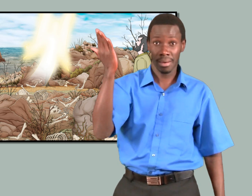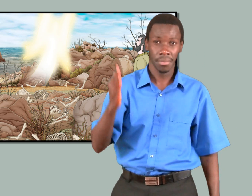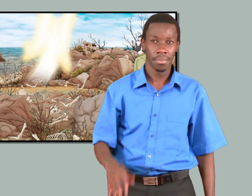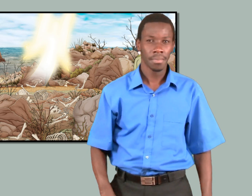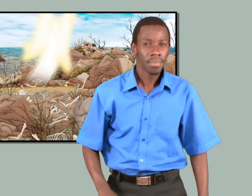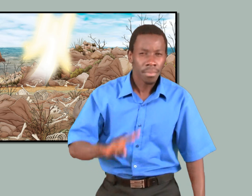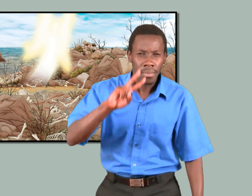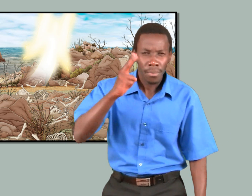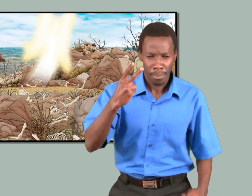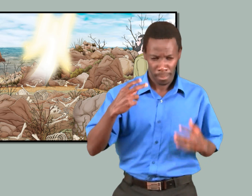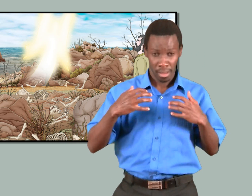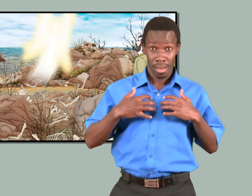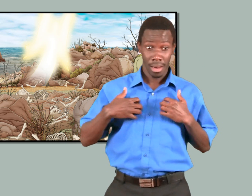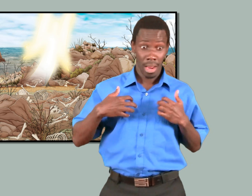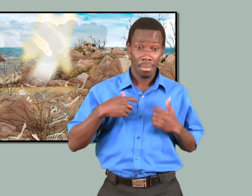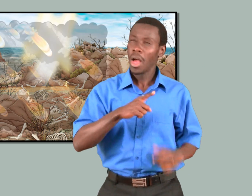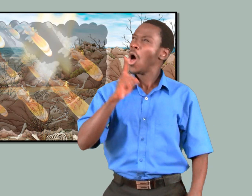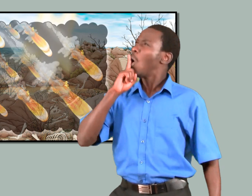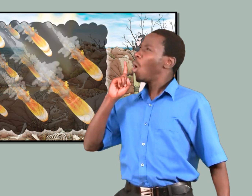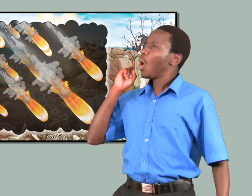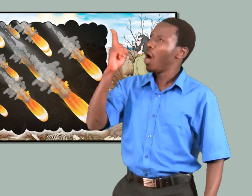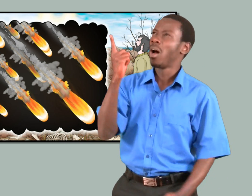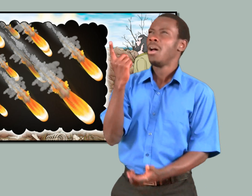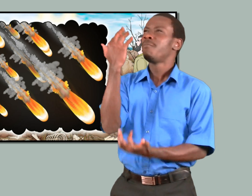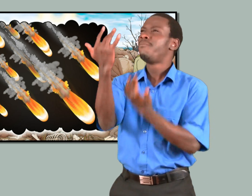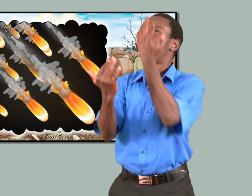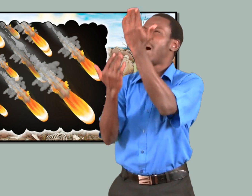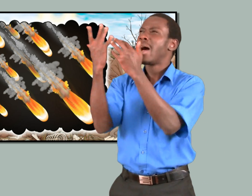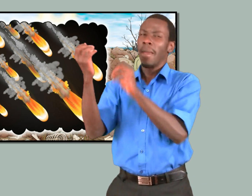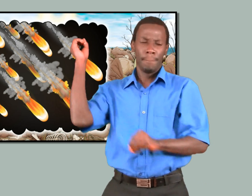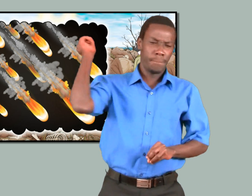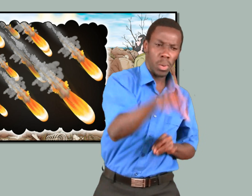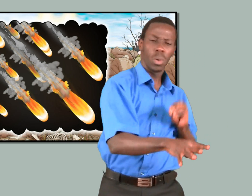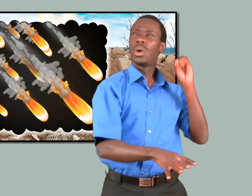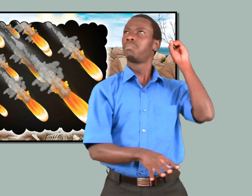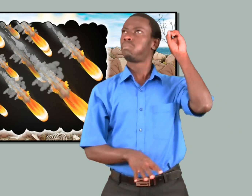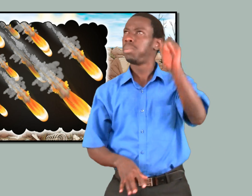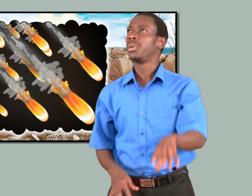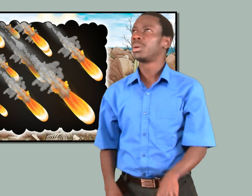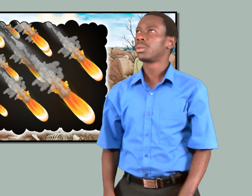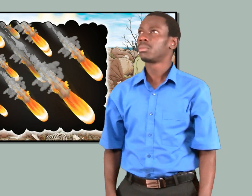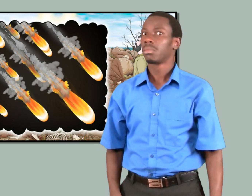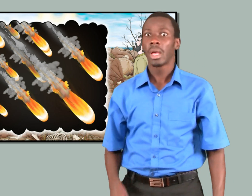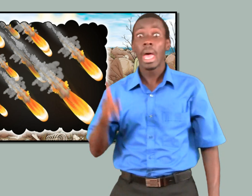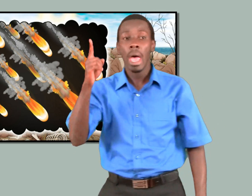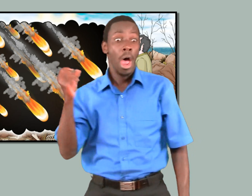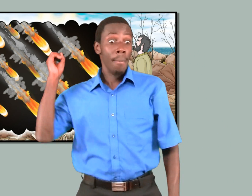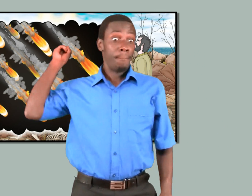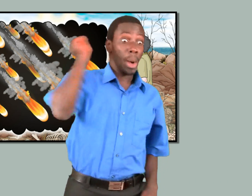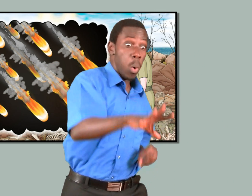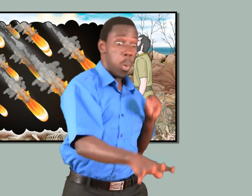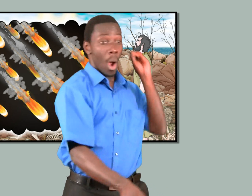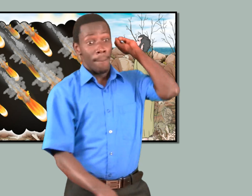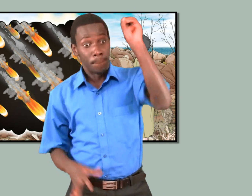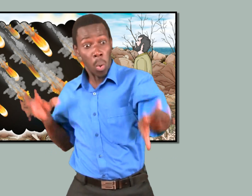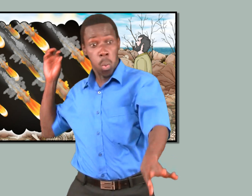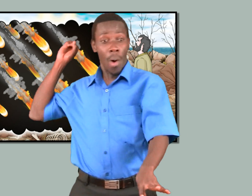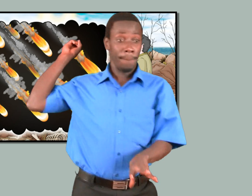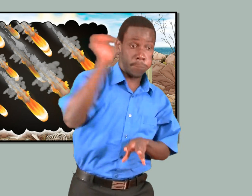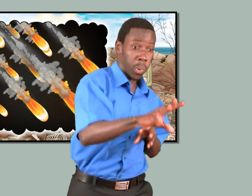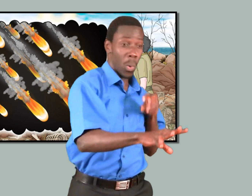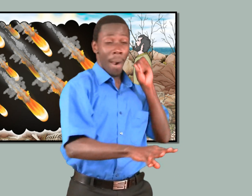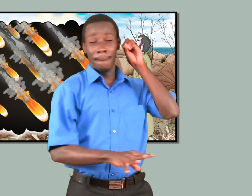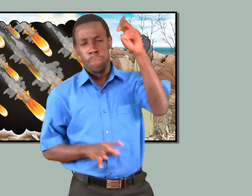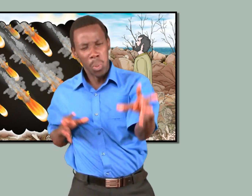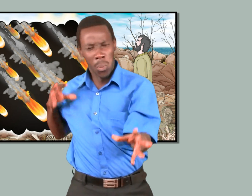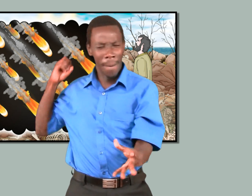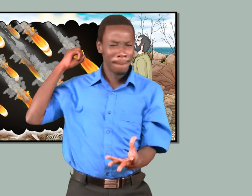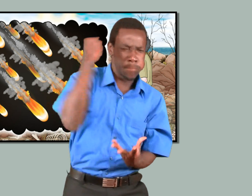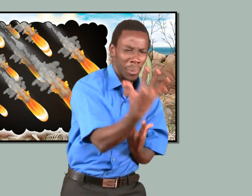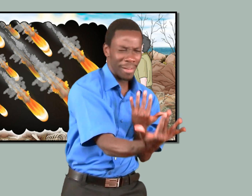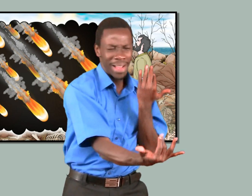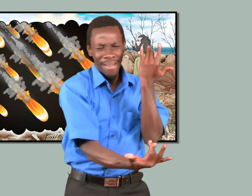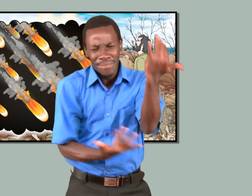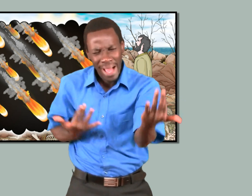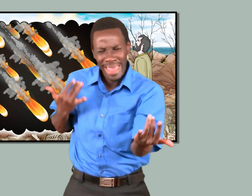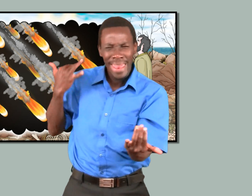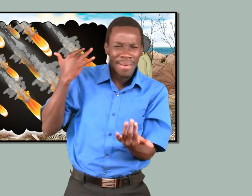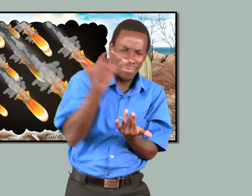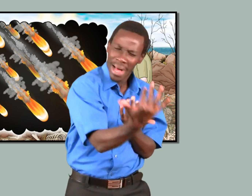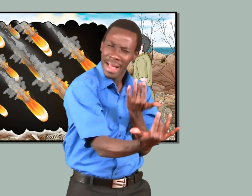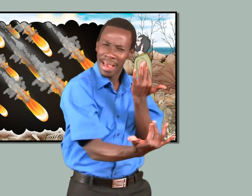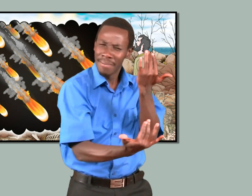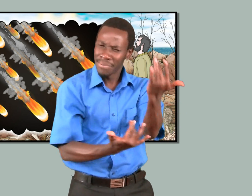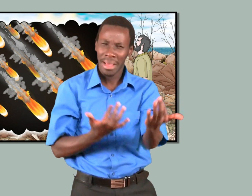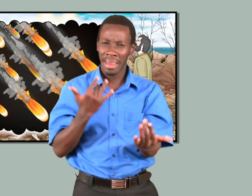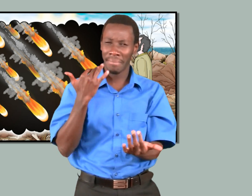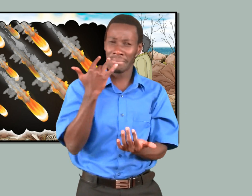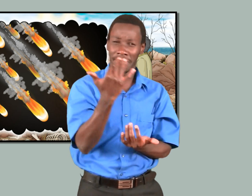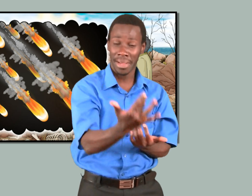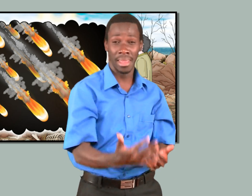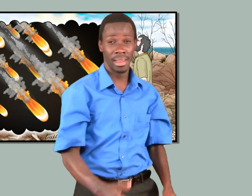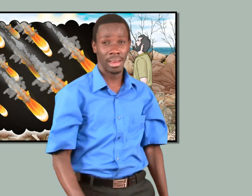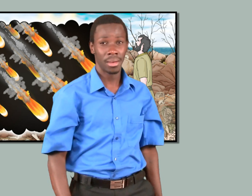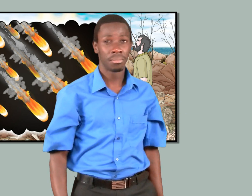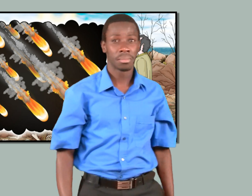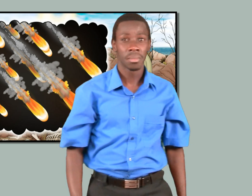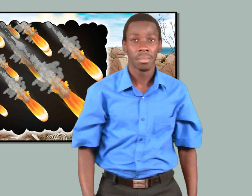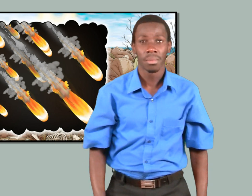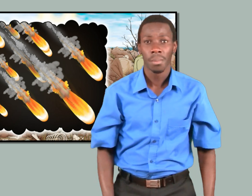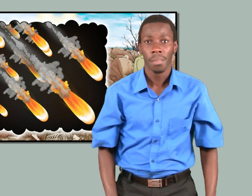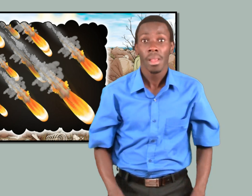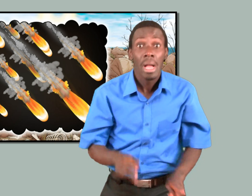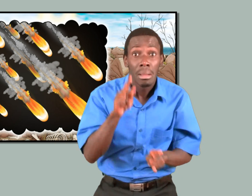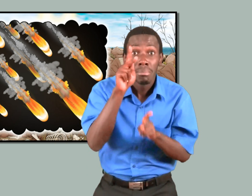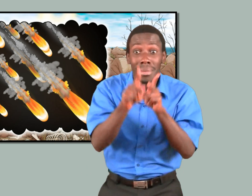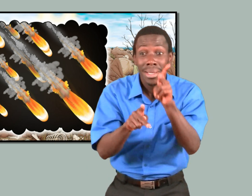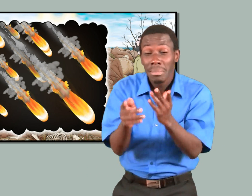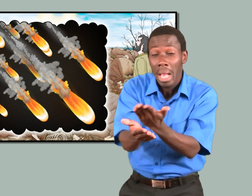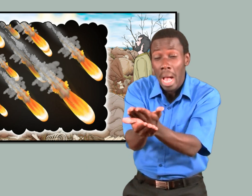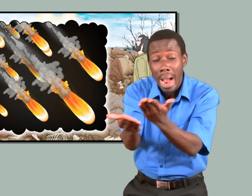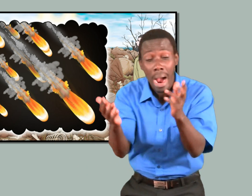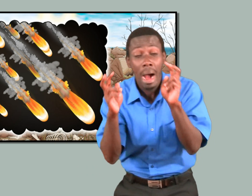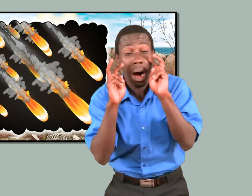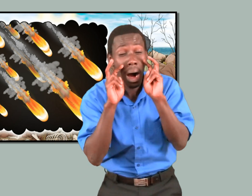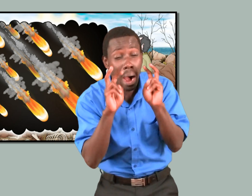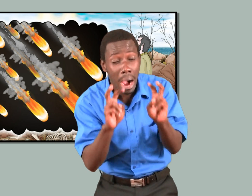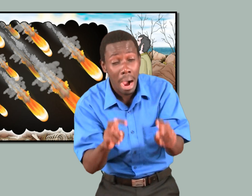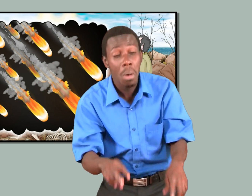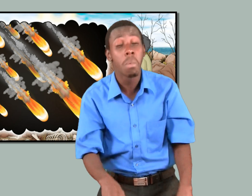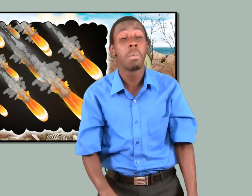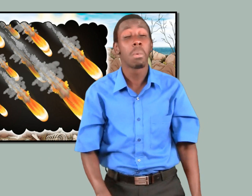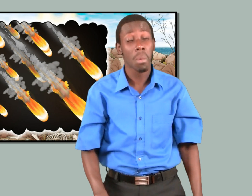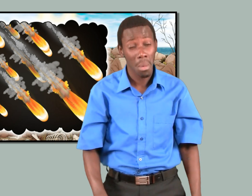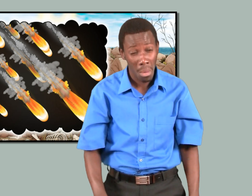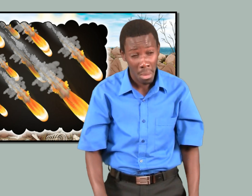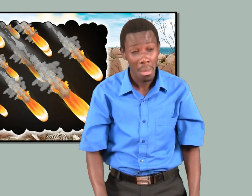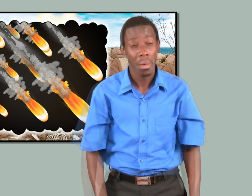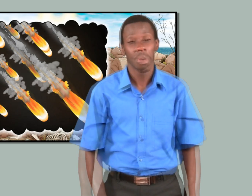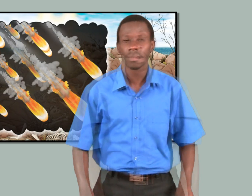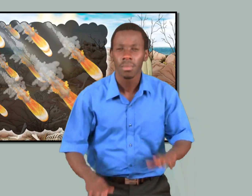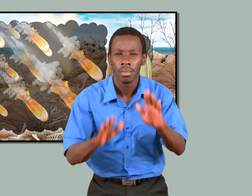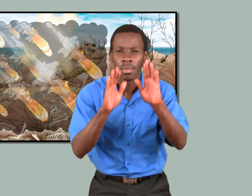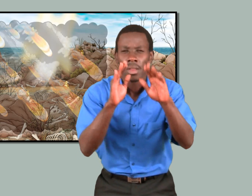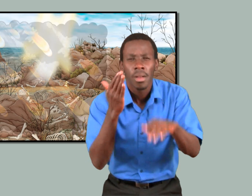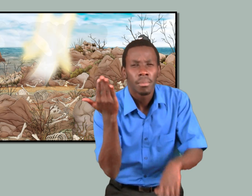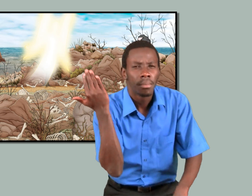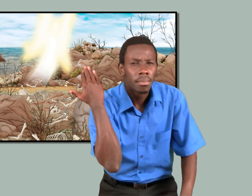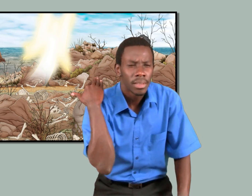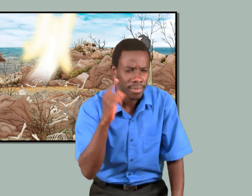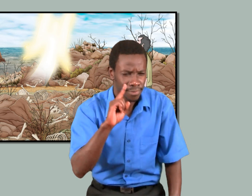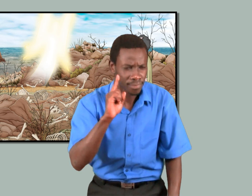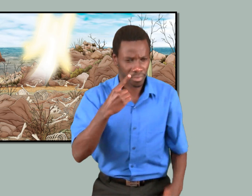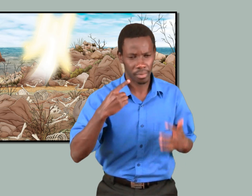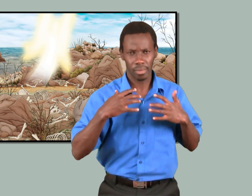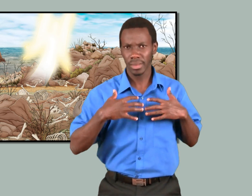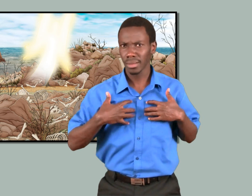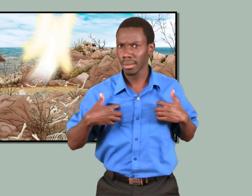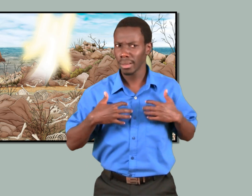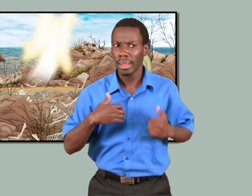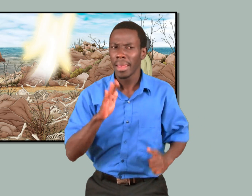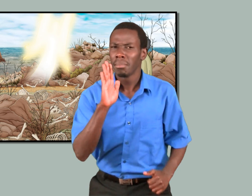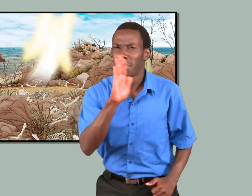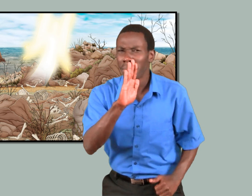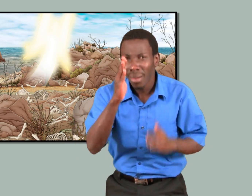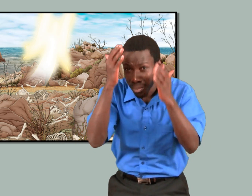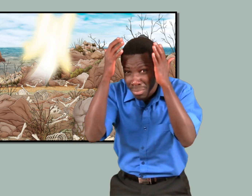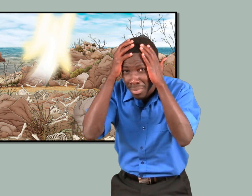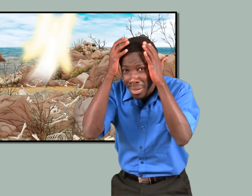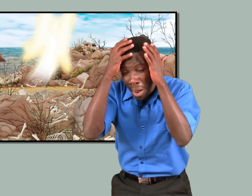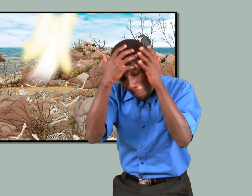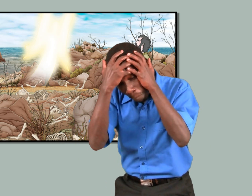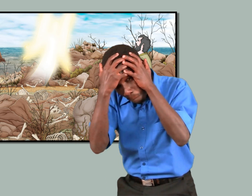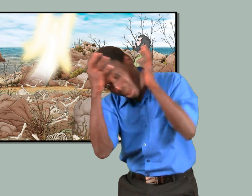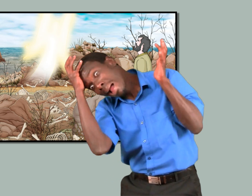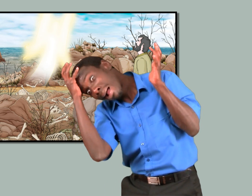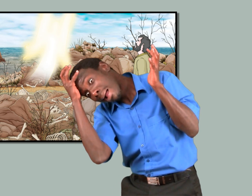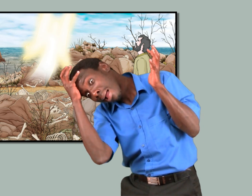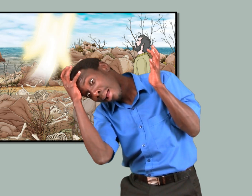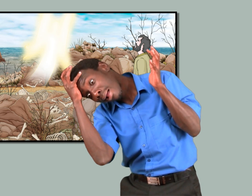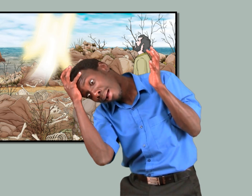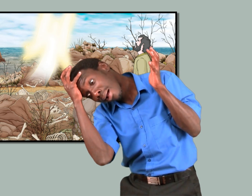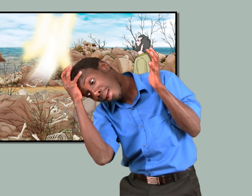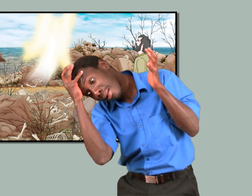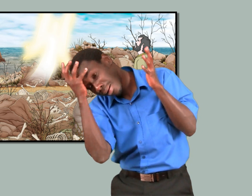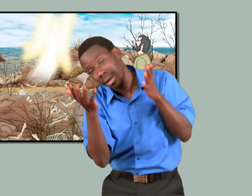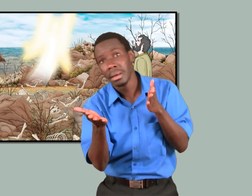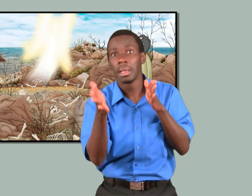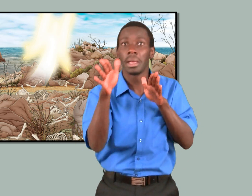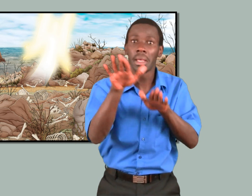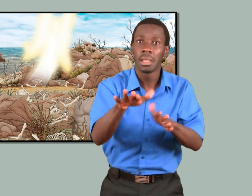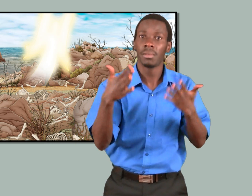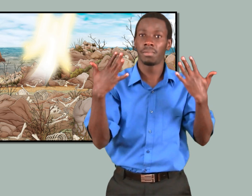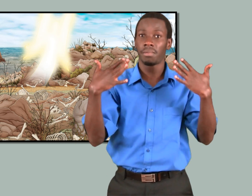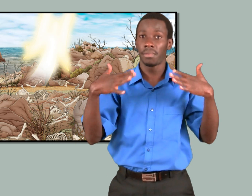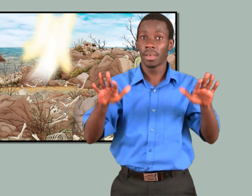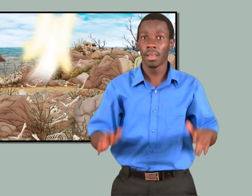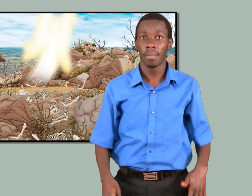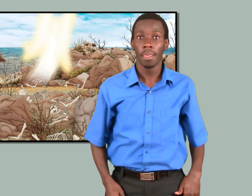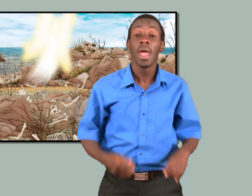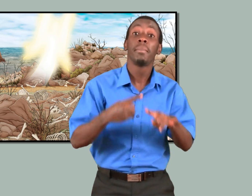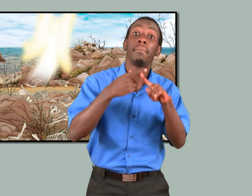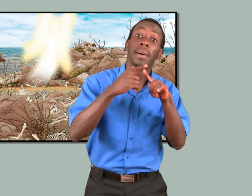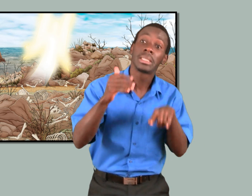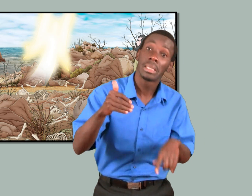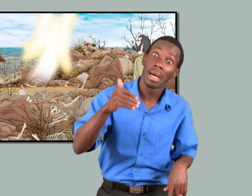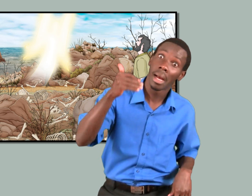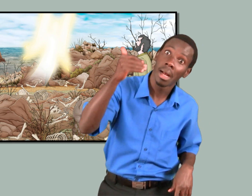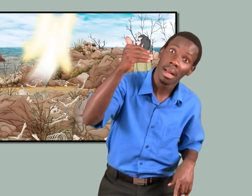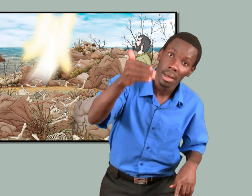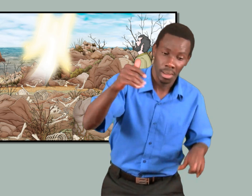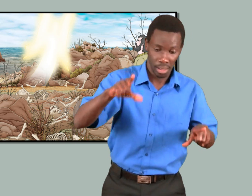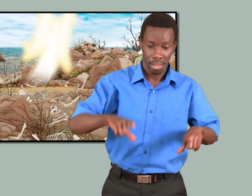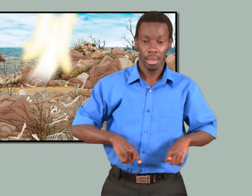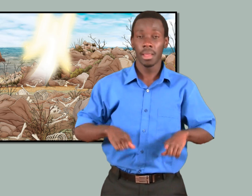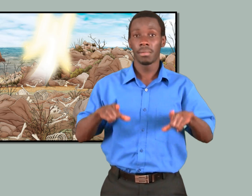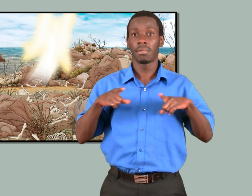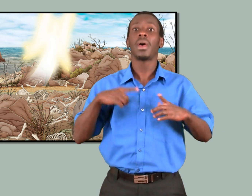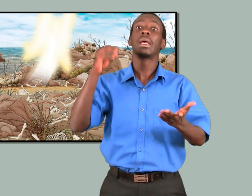And the second beast performed great signs to cause even fire from heaven to come down to earth in the presence of the people.